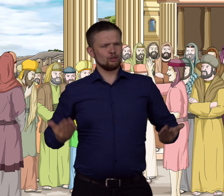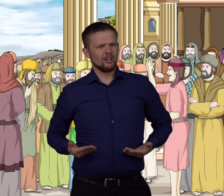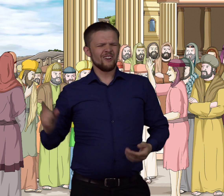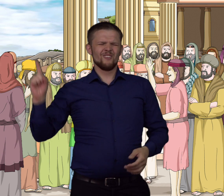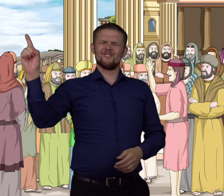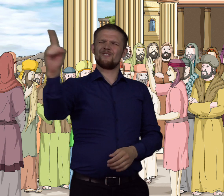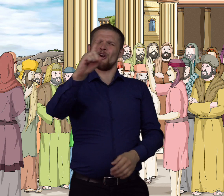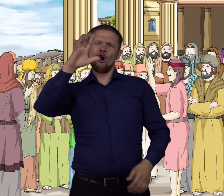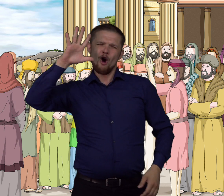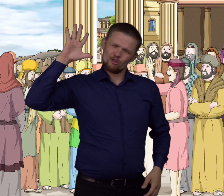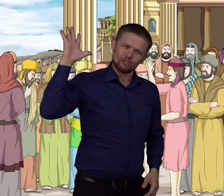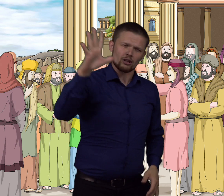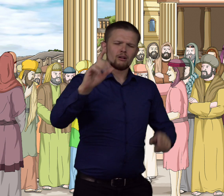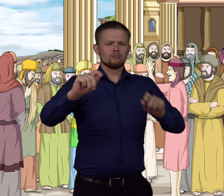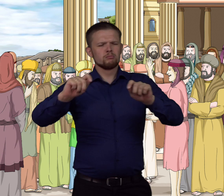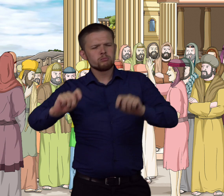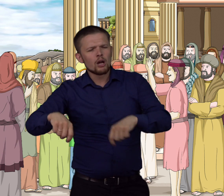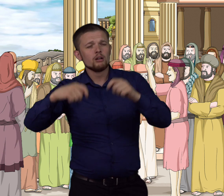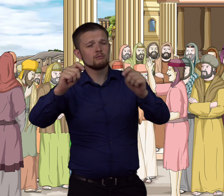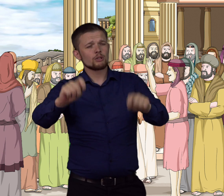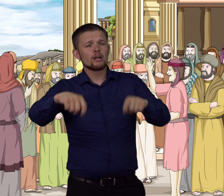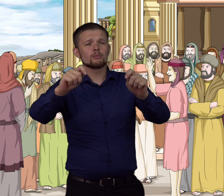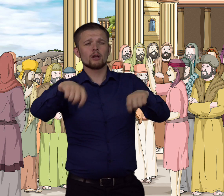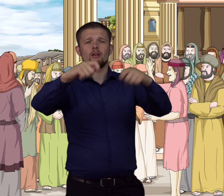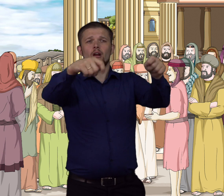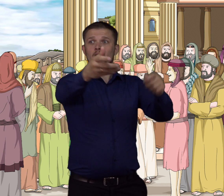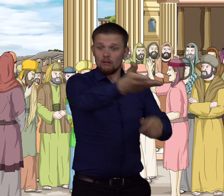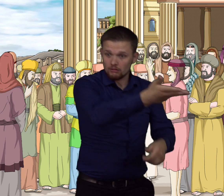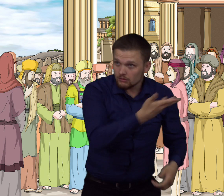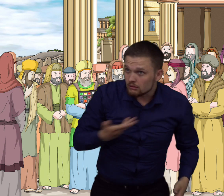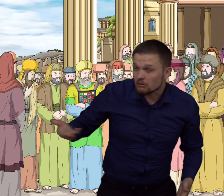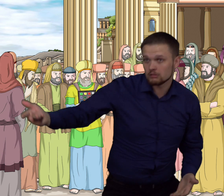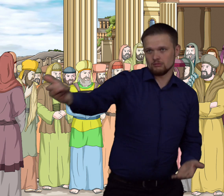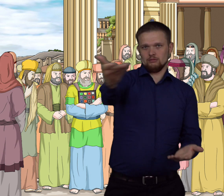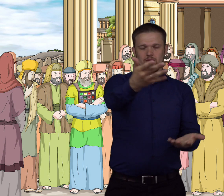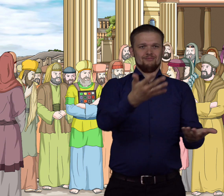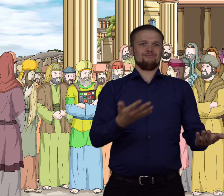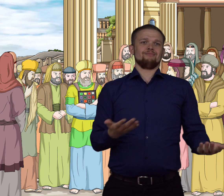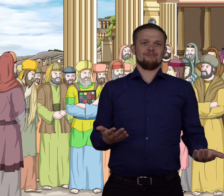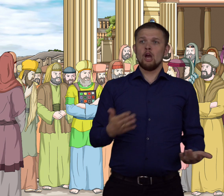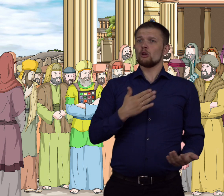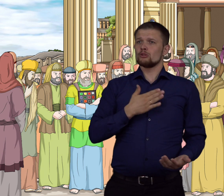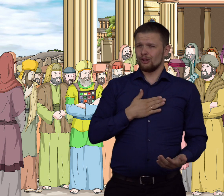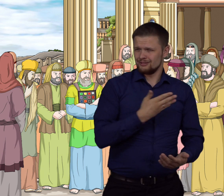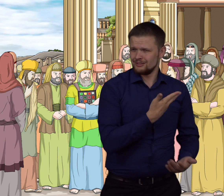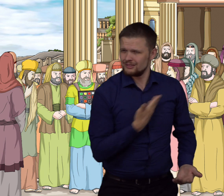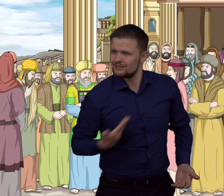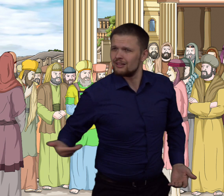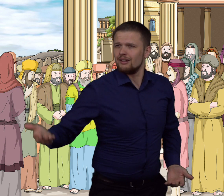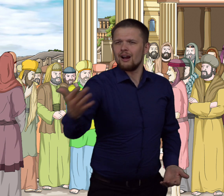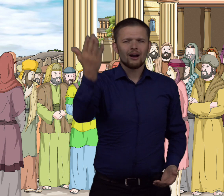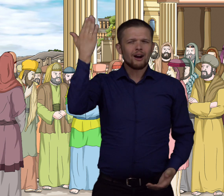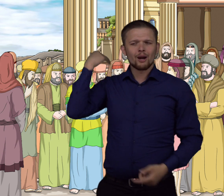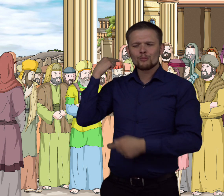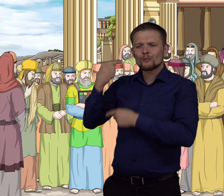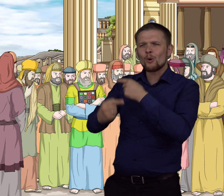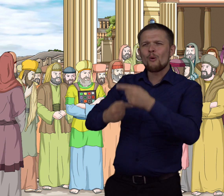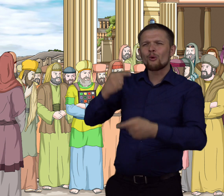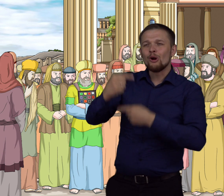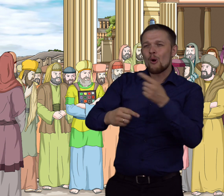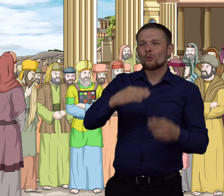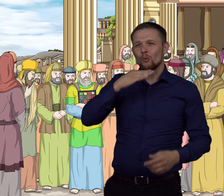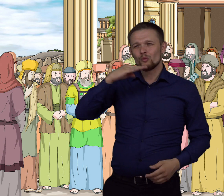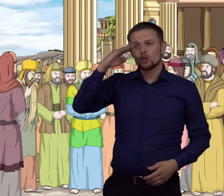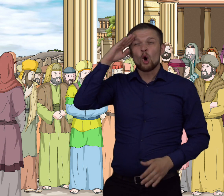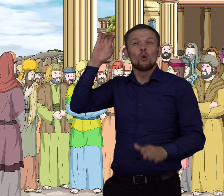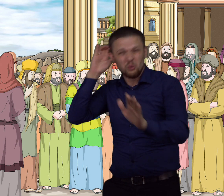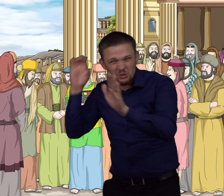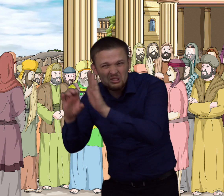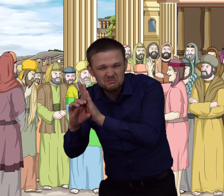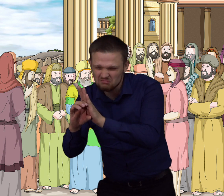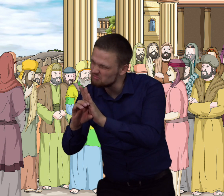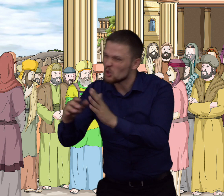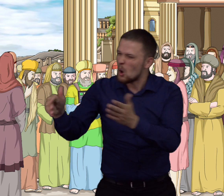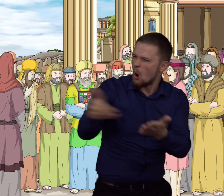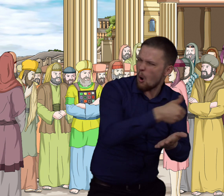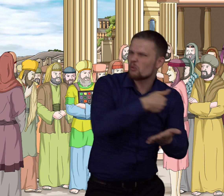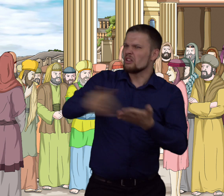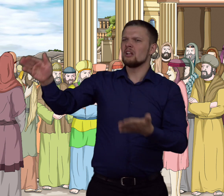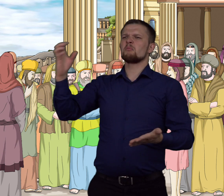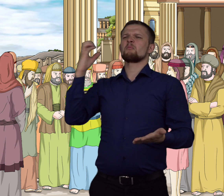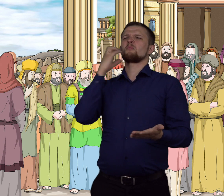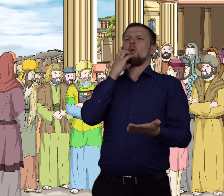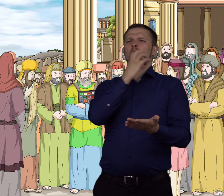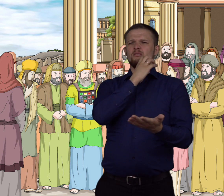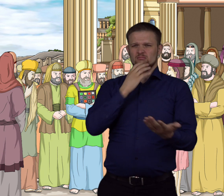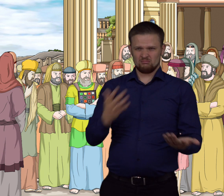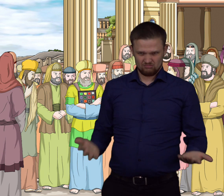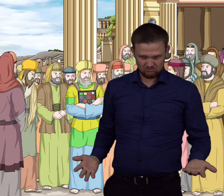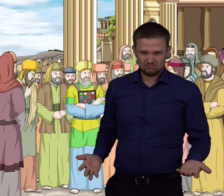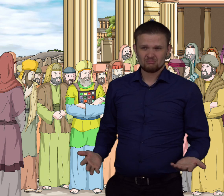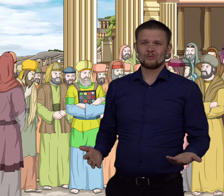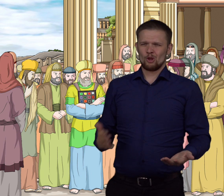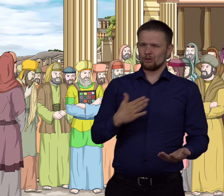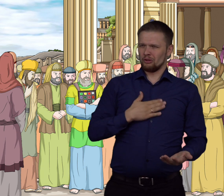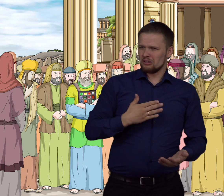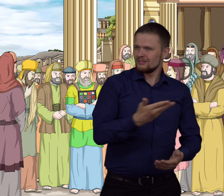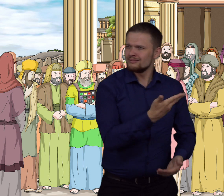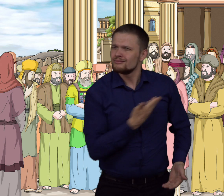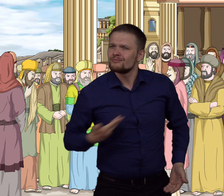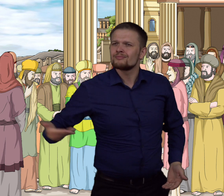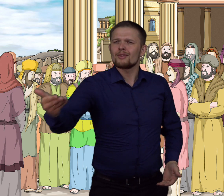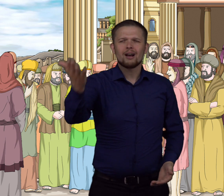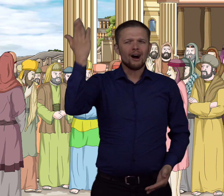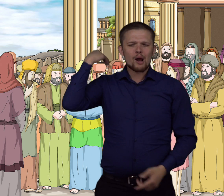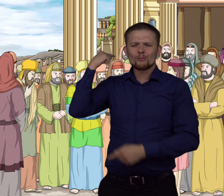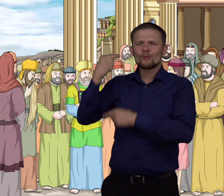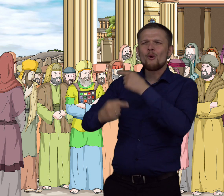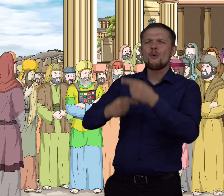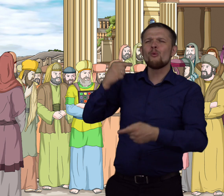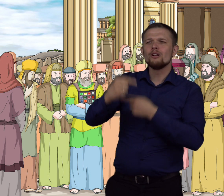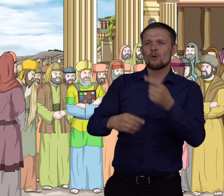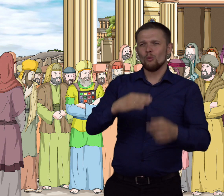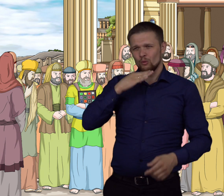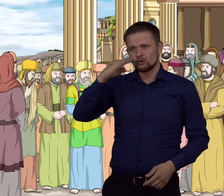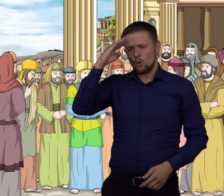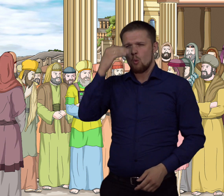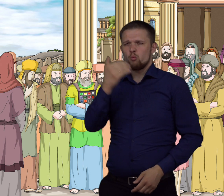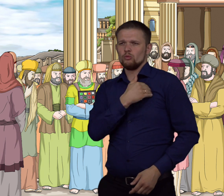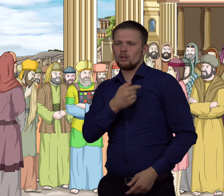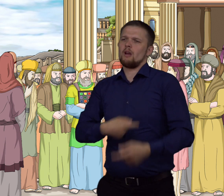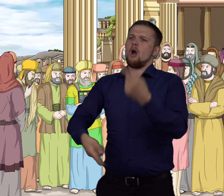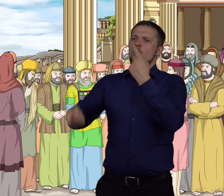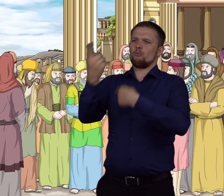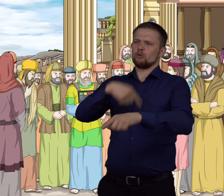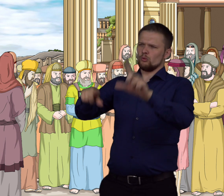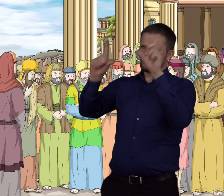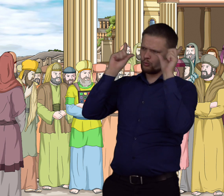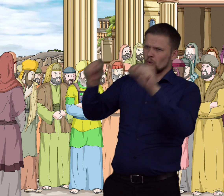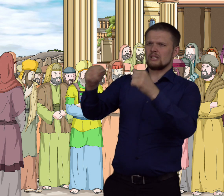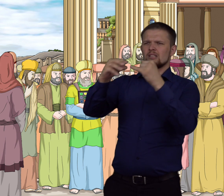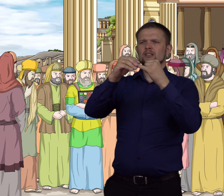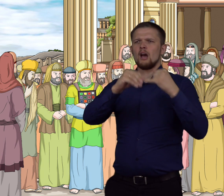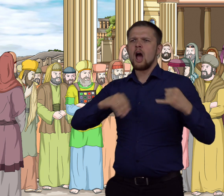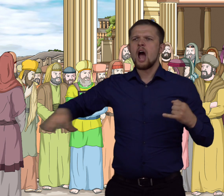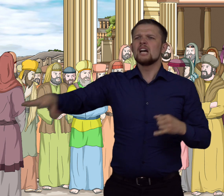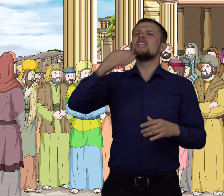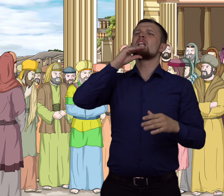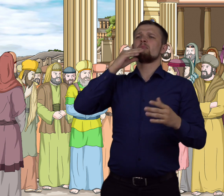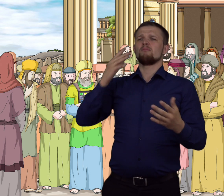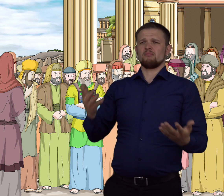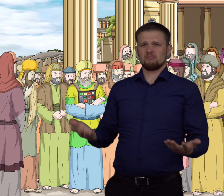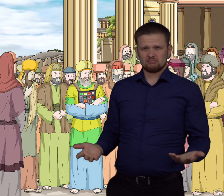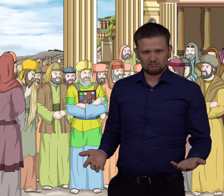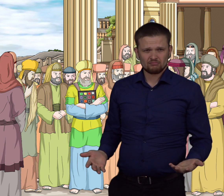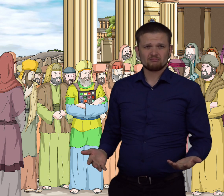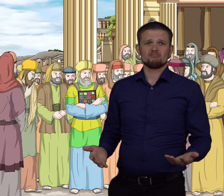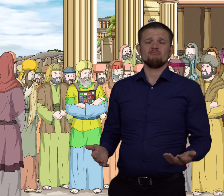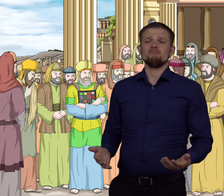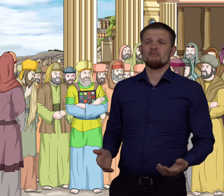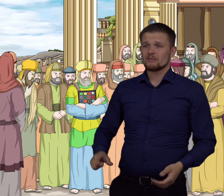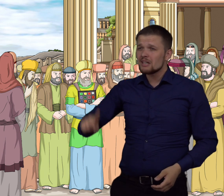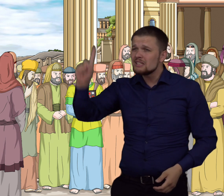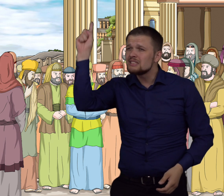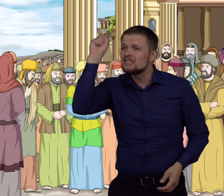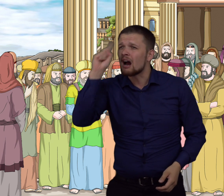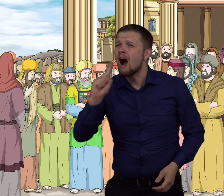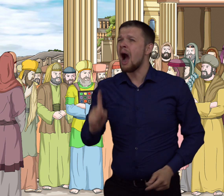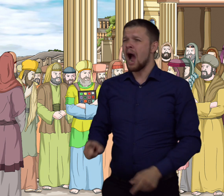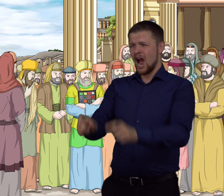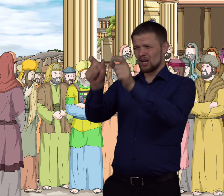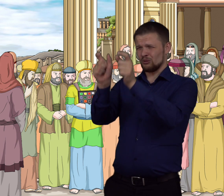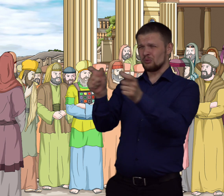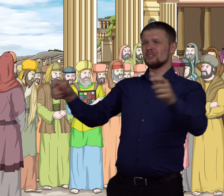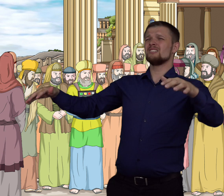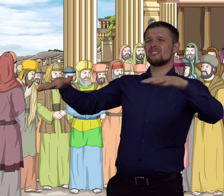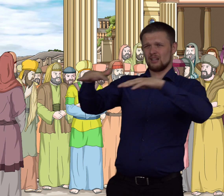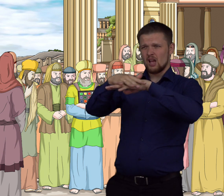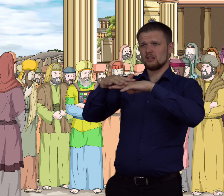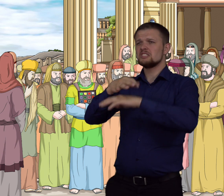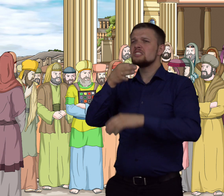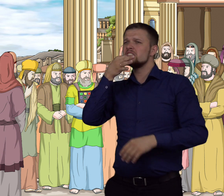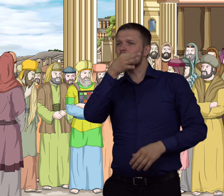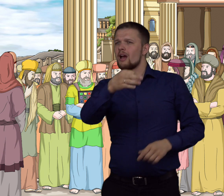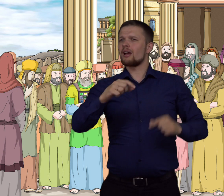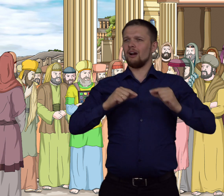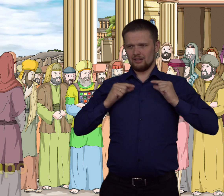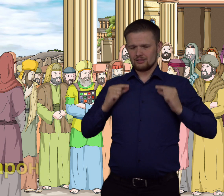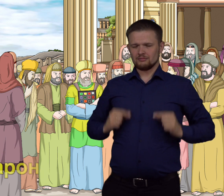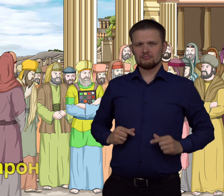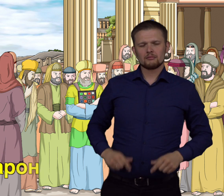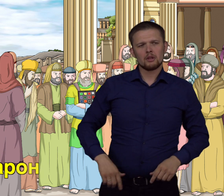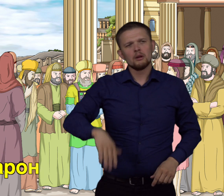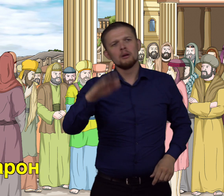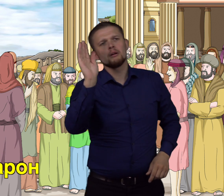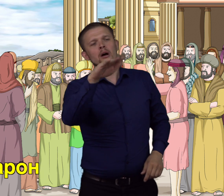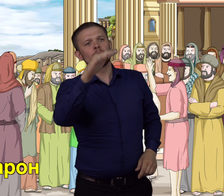And he received living words to pass on to us. But our fathers refused to obey him. Instead, they rejected him and in their hearts turned back to Egypt.